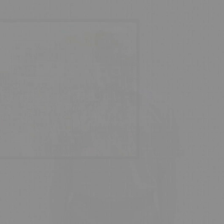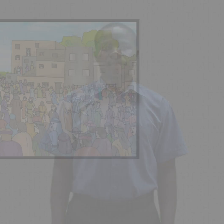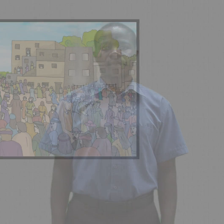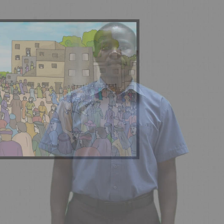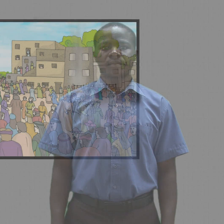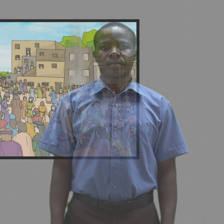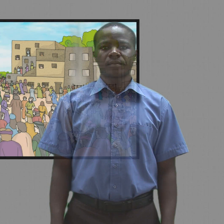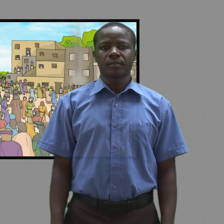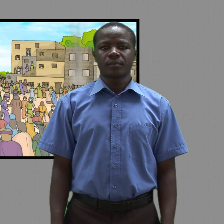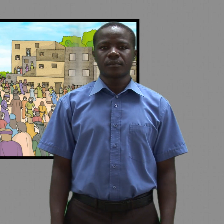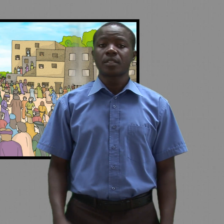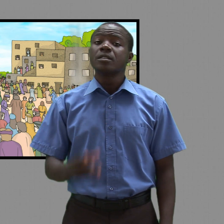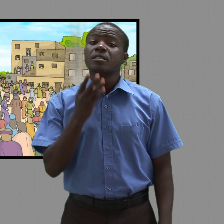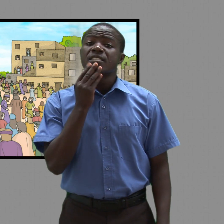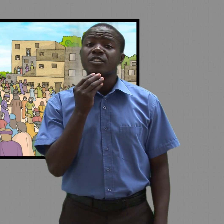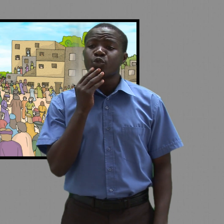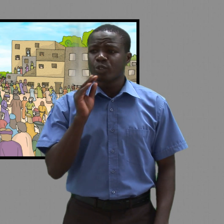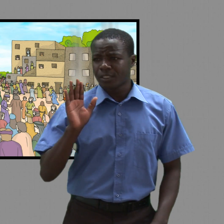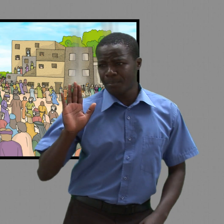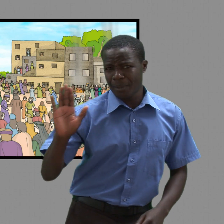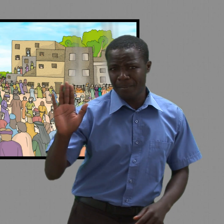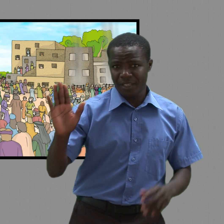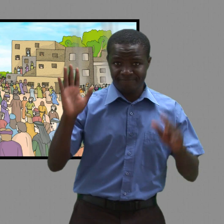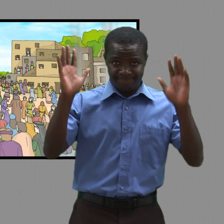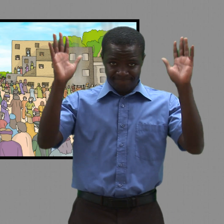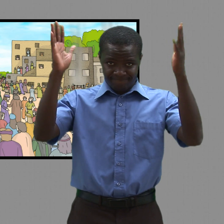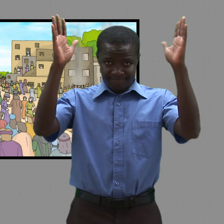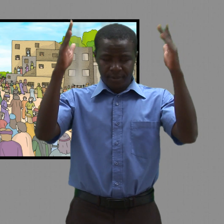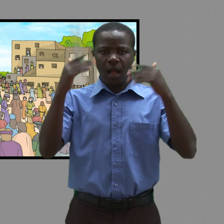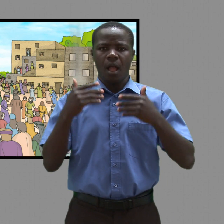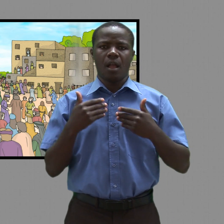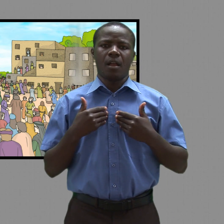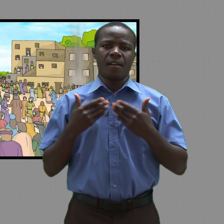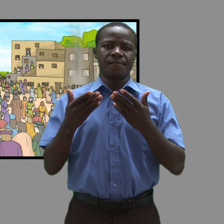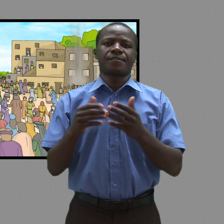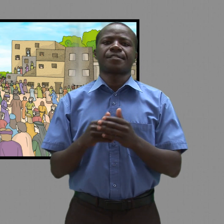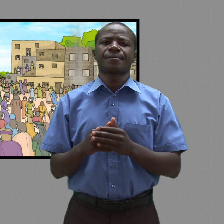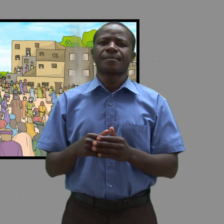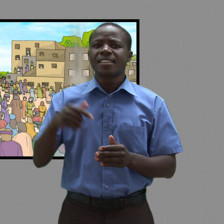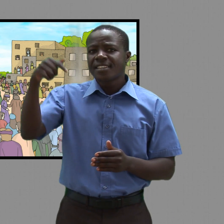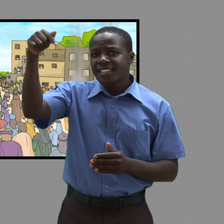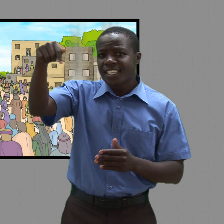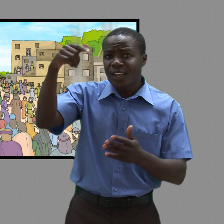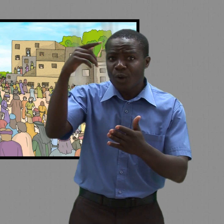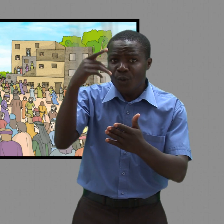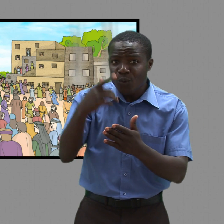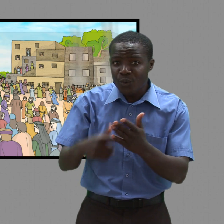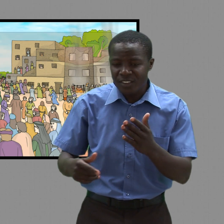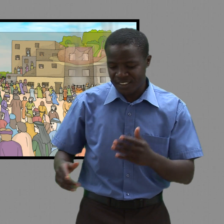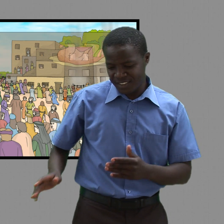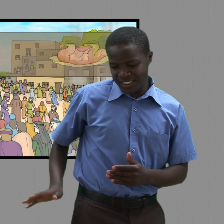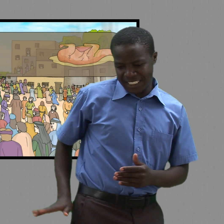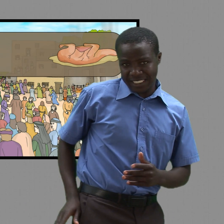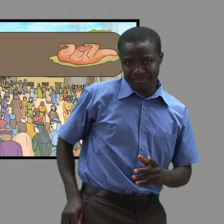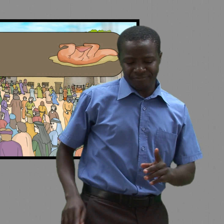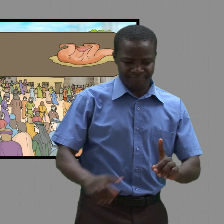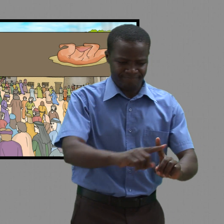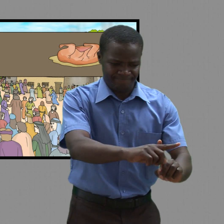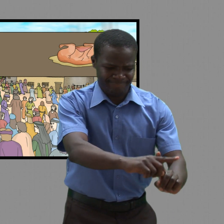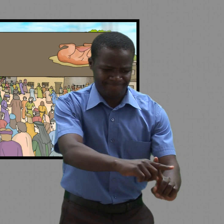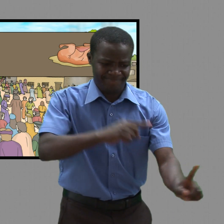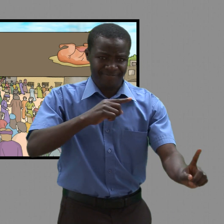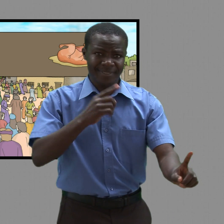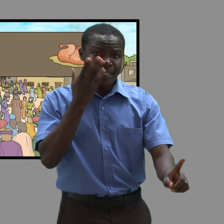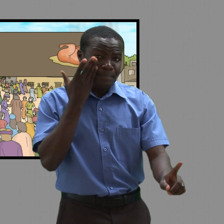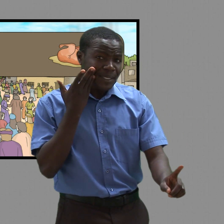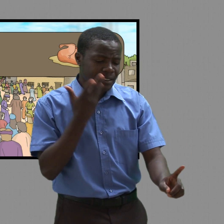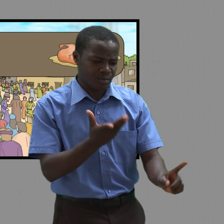And while they were eating, He said to them, “Truly I tell you, one of you will betray Me.” They were deeply grieved and began to ask Him one after another, “Surely not I, Lord?” Jesus answered, “The one who has dipped his hand into the bowl with Me will betray Me. The Son of Man will go just as it is written about Him, but woe to that man by whom He is betrayed. It would be better for him if he had not been born.” Then Judas, who would betray Him, said, “Surely not I, Rabbi?” Jesus answered, “You have said it yourself.” While they were eating, Jesus took bread, spoke a blessing and broke it, and gave it to the disciples, saying, “Take and eat; this is My body.” Then He took the cup, gave thanks, and gave it to them, saying, “Drink from it, all of you. This is My blood of the covenant, which is poured out for many for the forgiveness of sins. I tell you, I will not drink of this fruit of the vine from now on until that day when I drink it anew with you in My Father’s kingdom.” And when they had sung a hymn, they went out to the Mount of Olives. Then Jesus said to them, “This very night you will all fall away on account of Me. For it is written: ‘I will strike the Shepherd, and the sheep of the flock will be scattered.’ But after I have risen, I will go ahead of you into Galilee.” Peter said to Him, “Even if all fall away on account of You, I never will.” “Truly I tell you,” Jesus declared, “this very night, before the rooster crows, you will deny Me three times.” Peter replied, “Even if I have to die with You, I will never deny You.” And all the other disciples said the same thing. At that time Jesus went with His disciples to a place called Gethsemane, and He told them, “Sit here while I go over there and pray.”